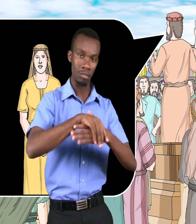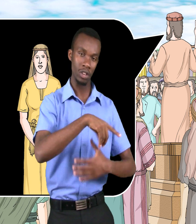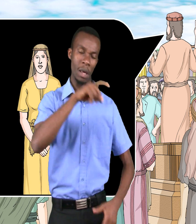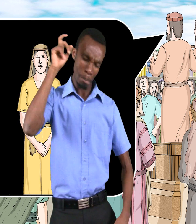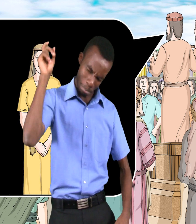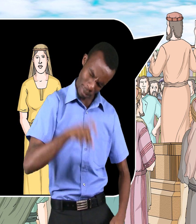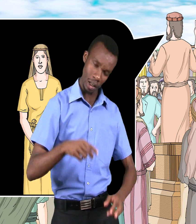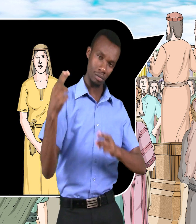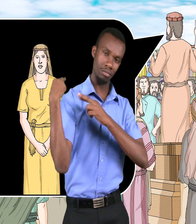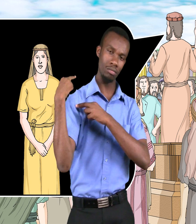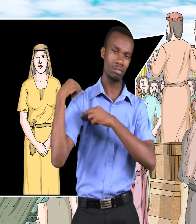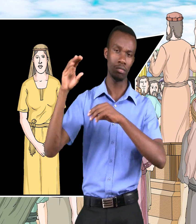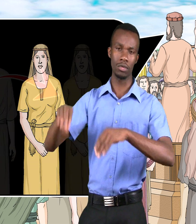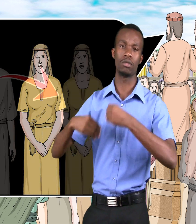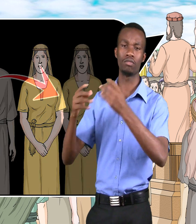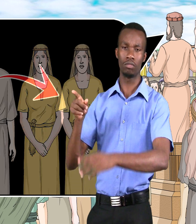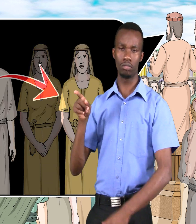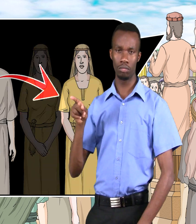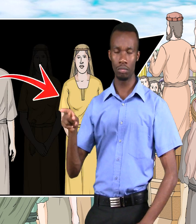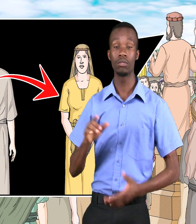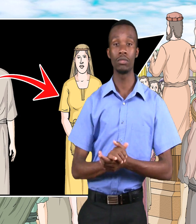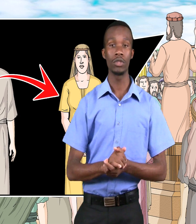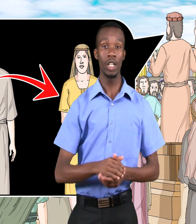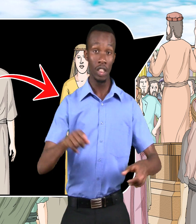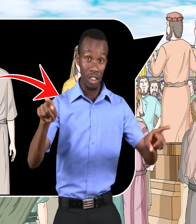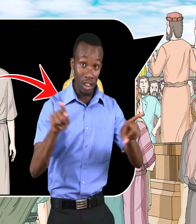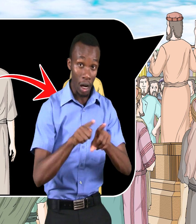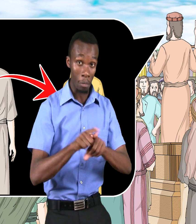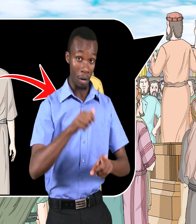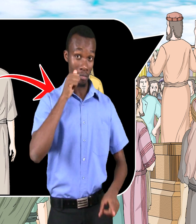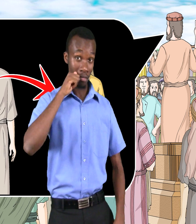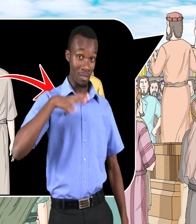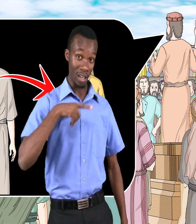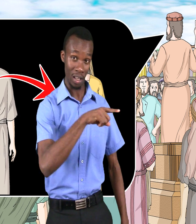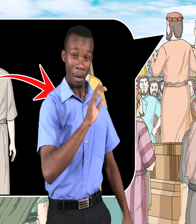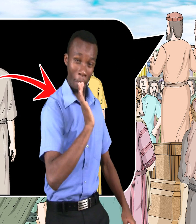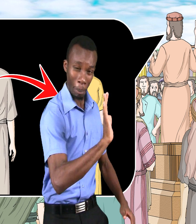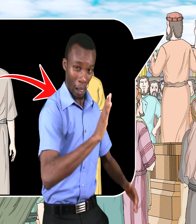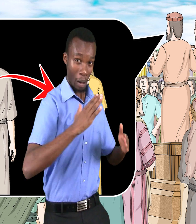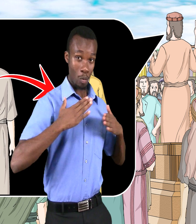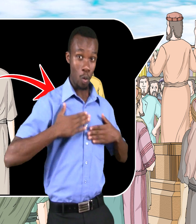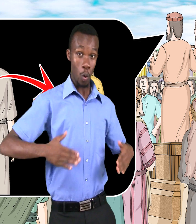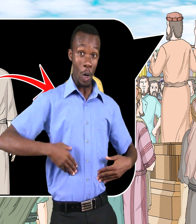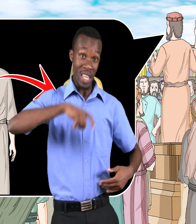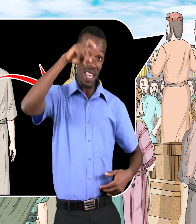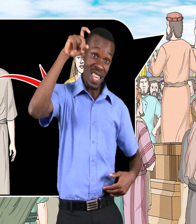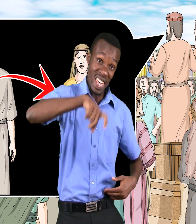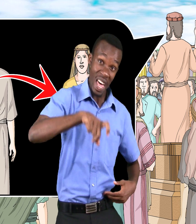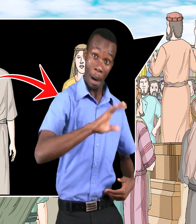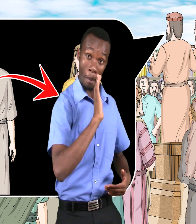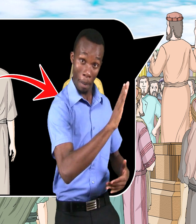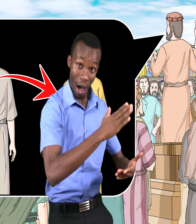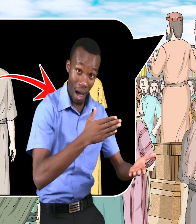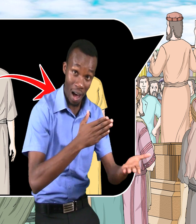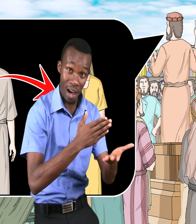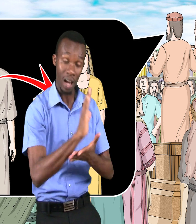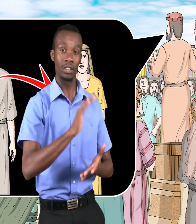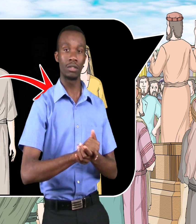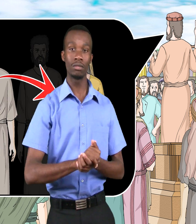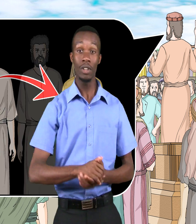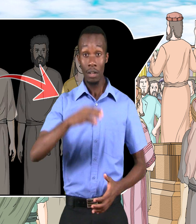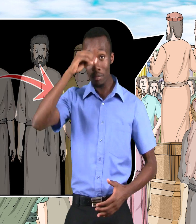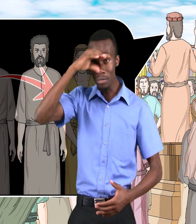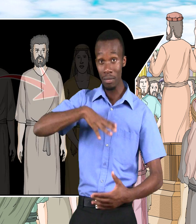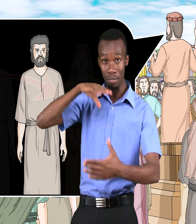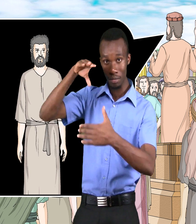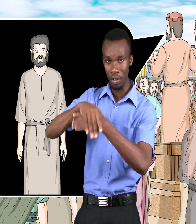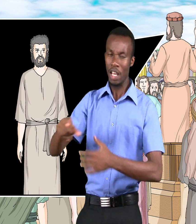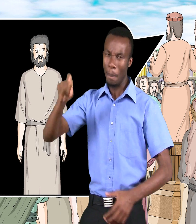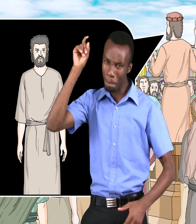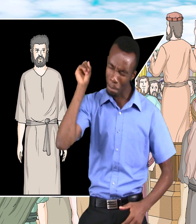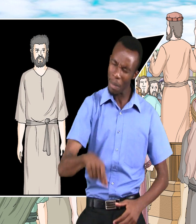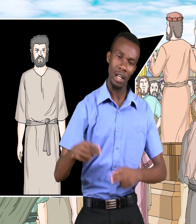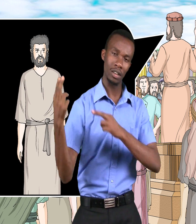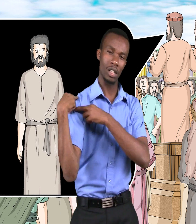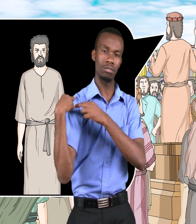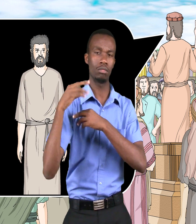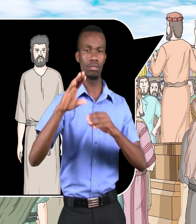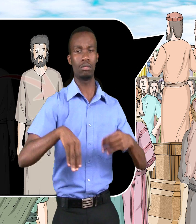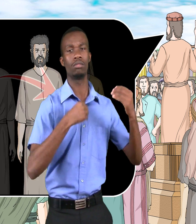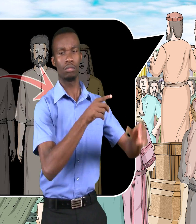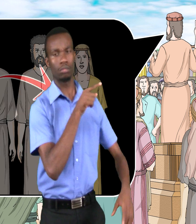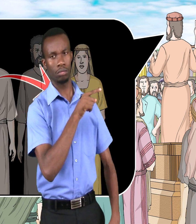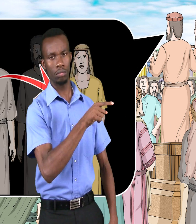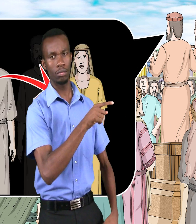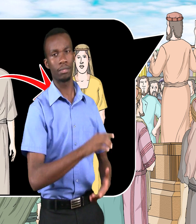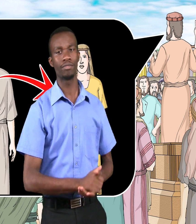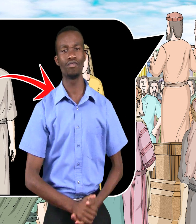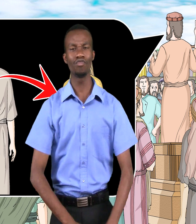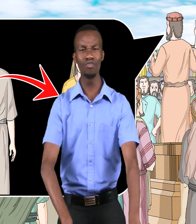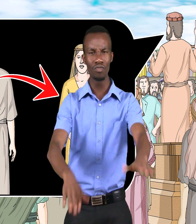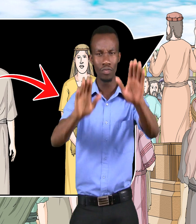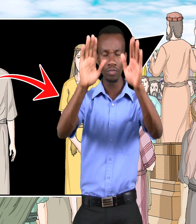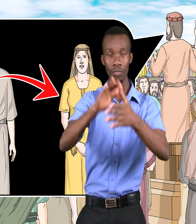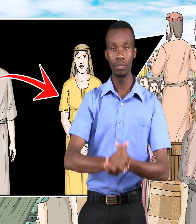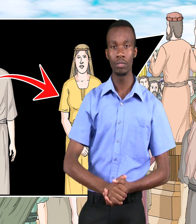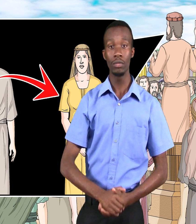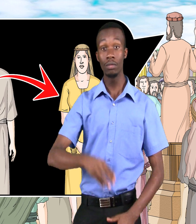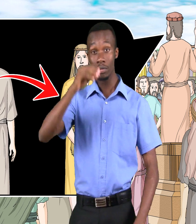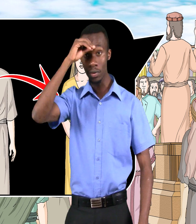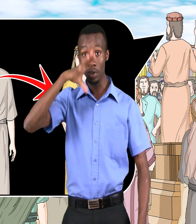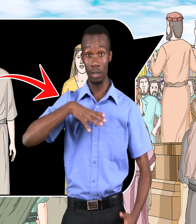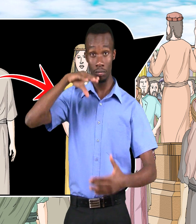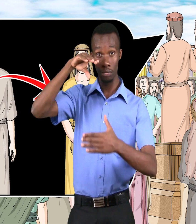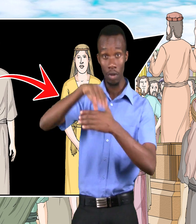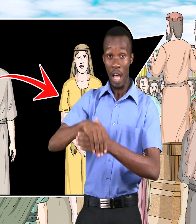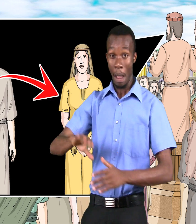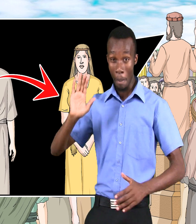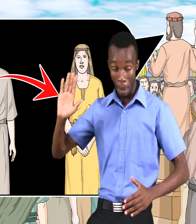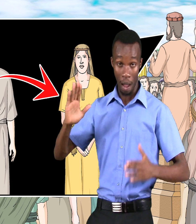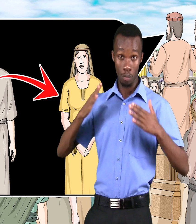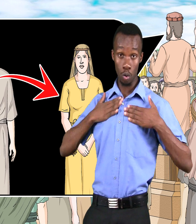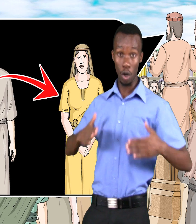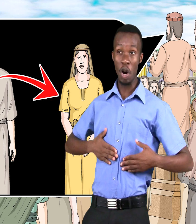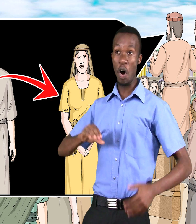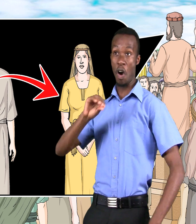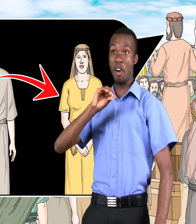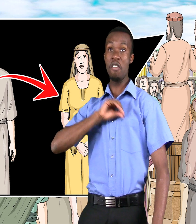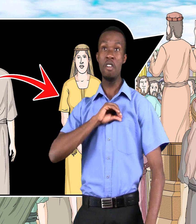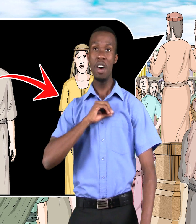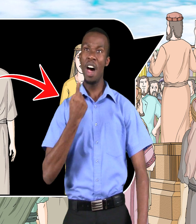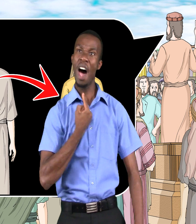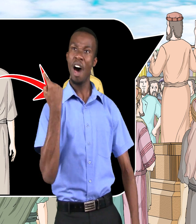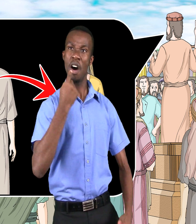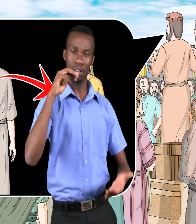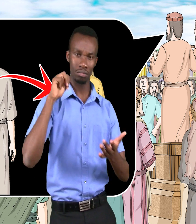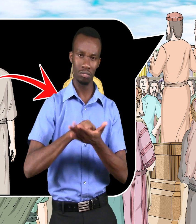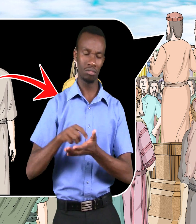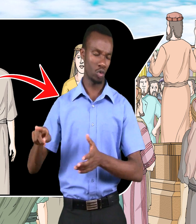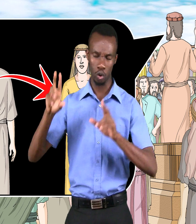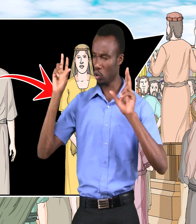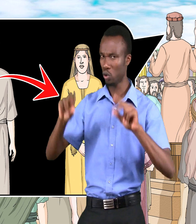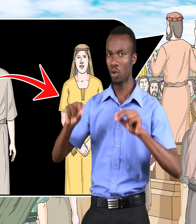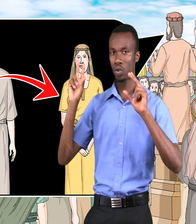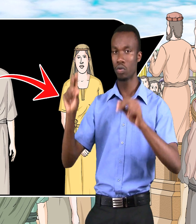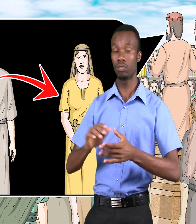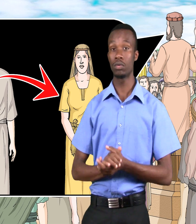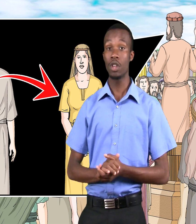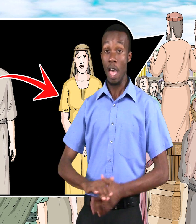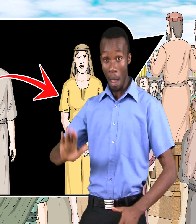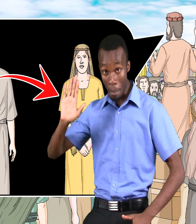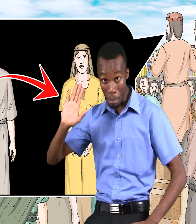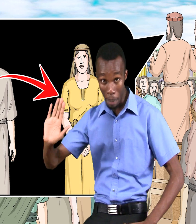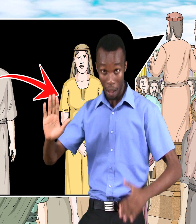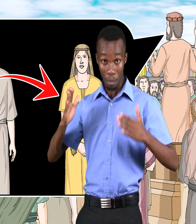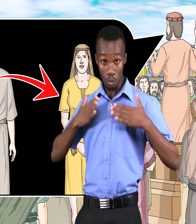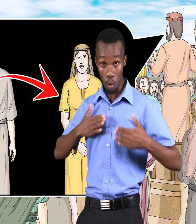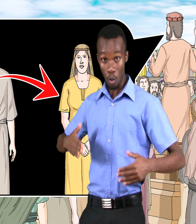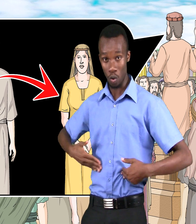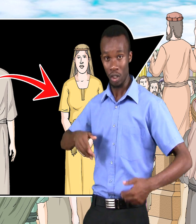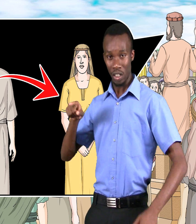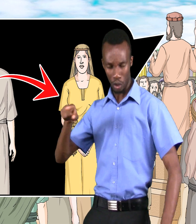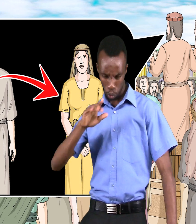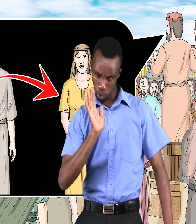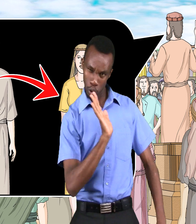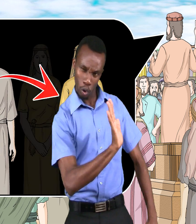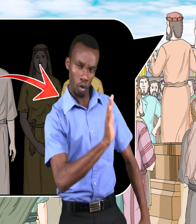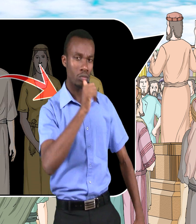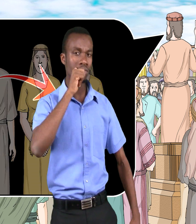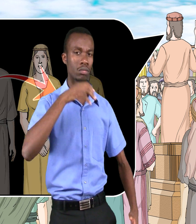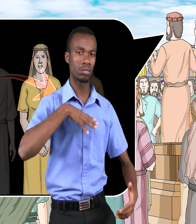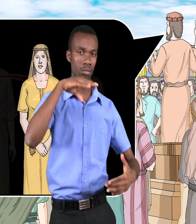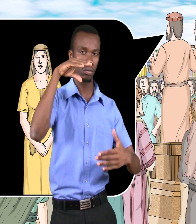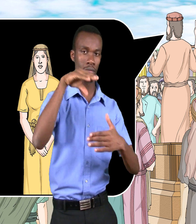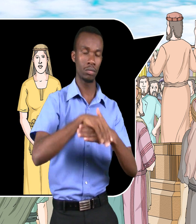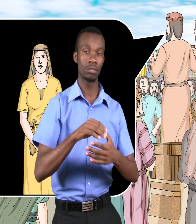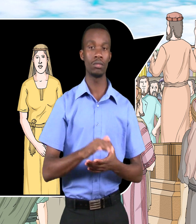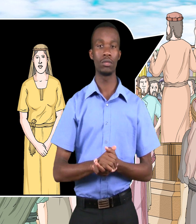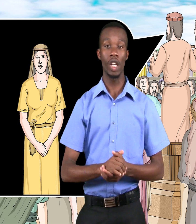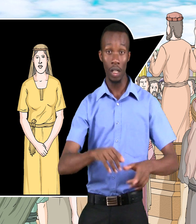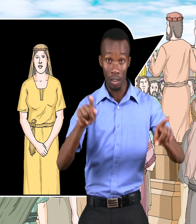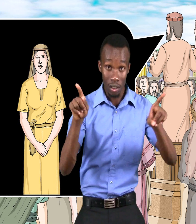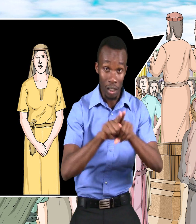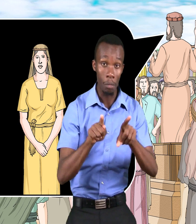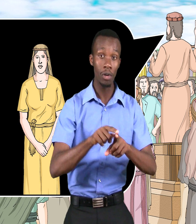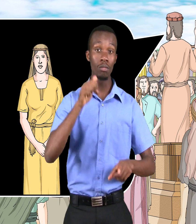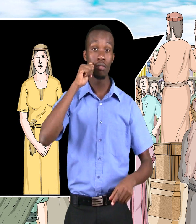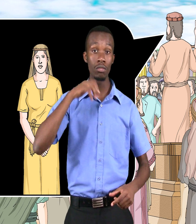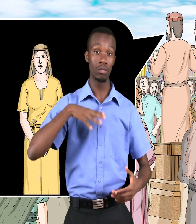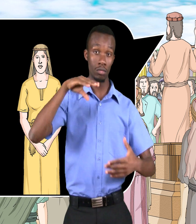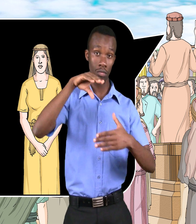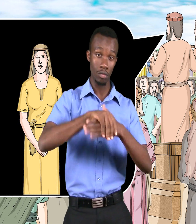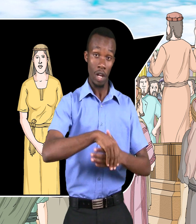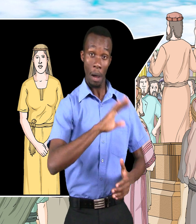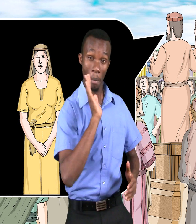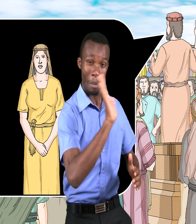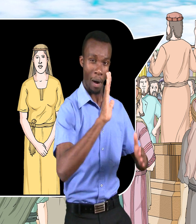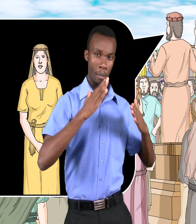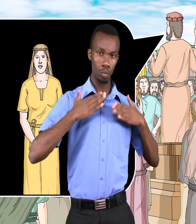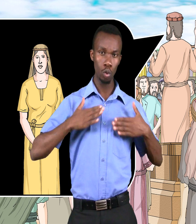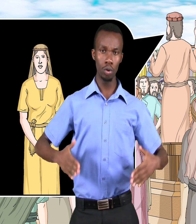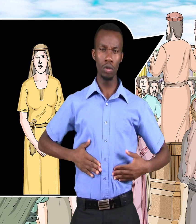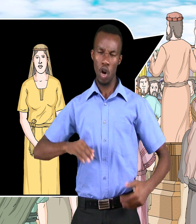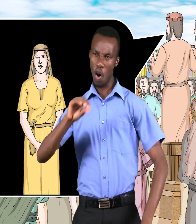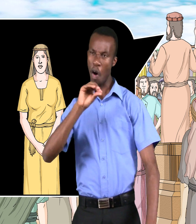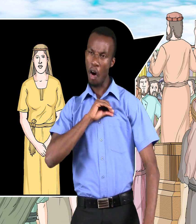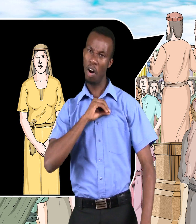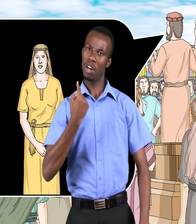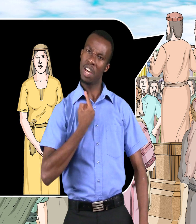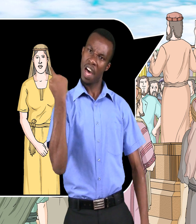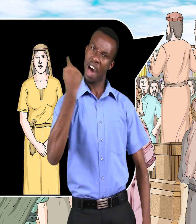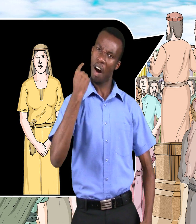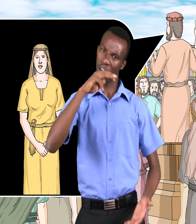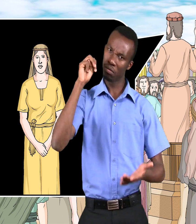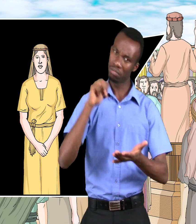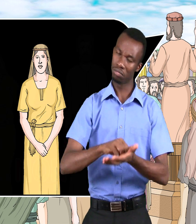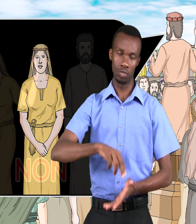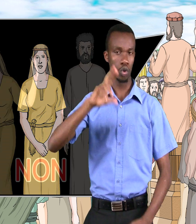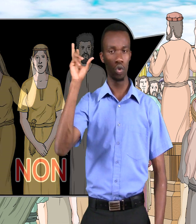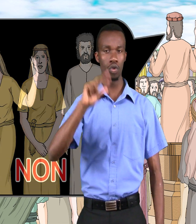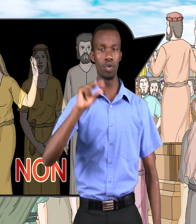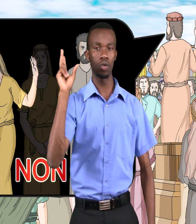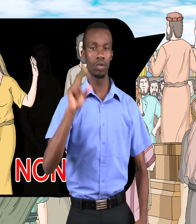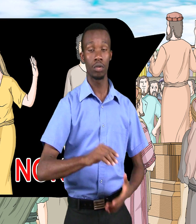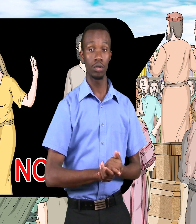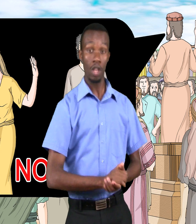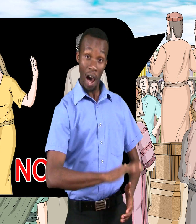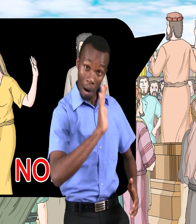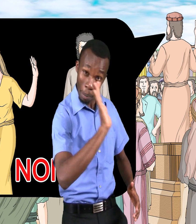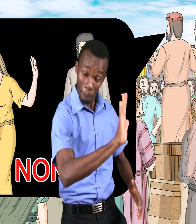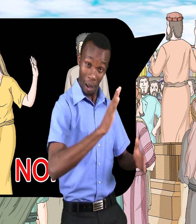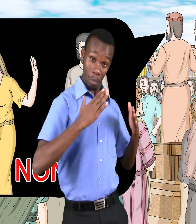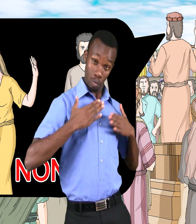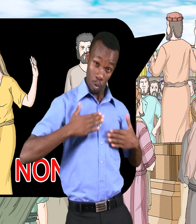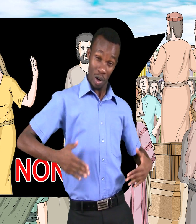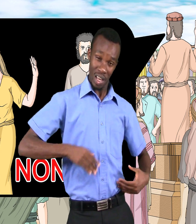The husband should fulfill his marital duty to his wife, and likewise the wife to her husband.